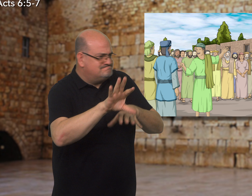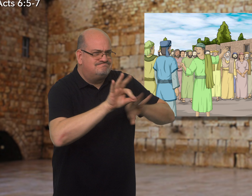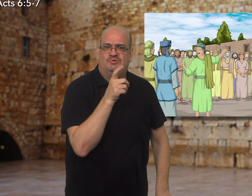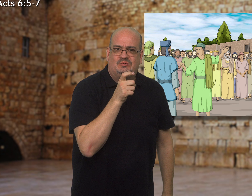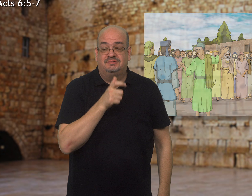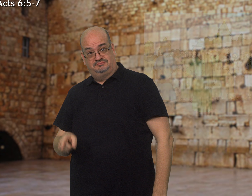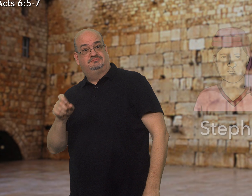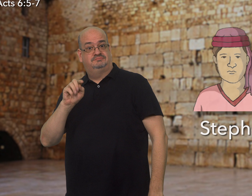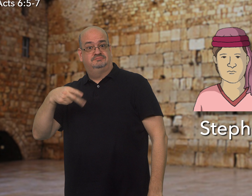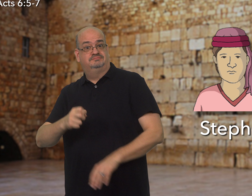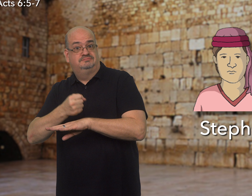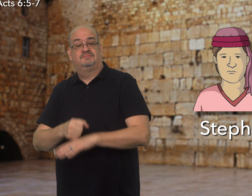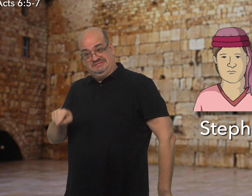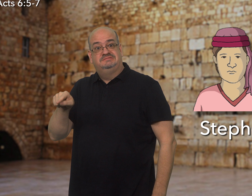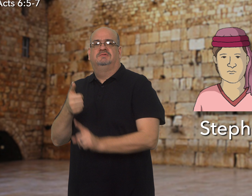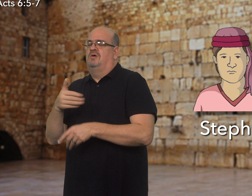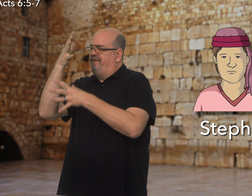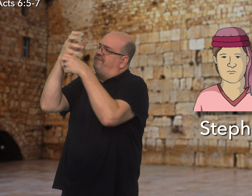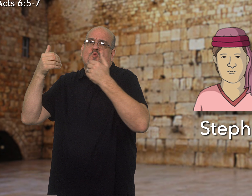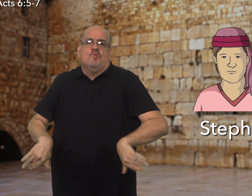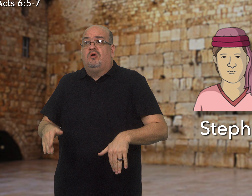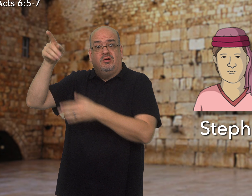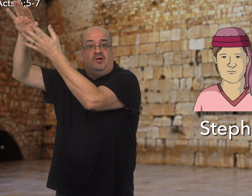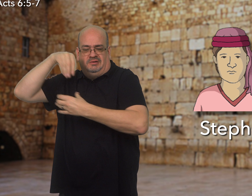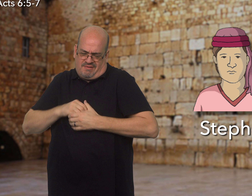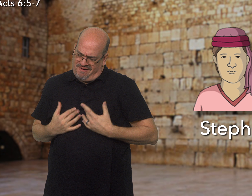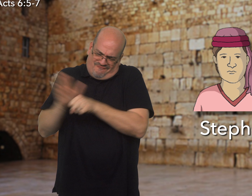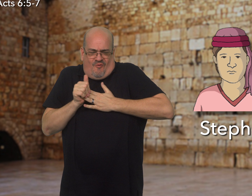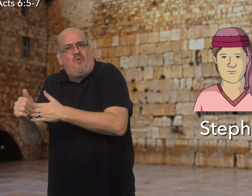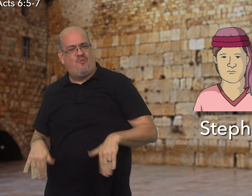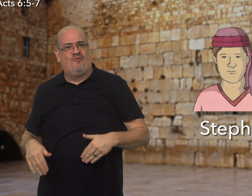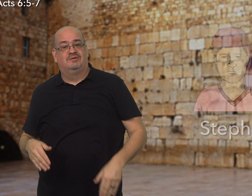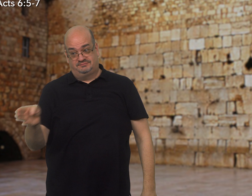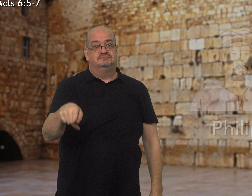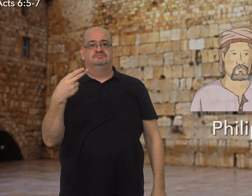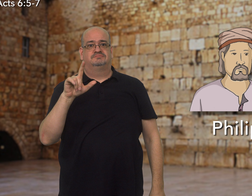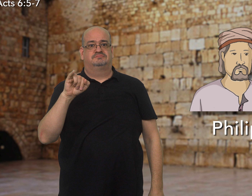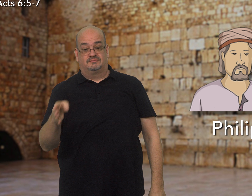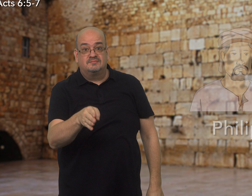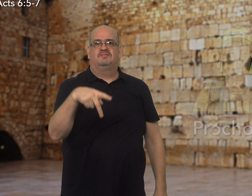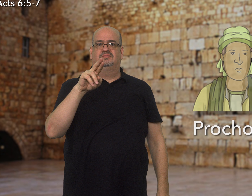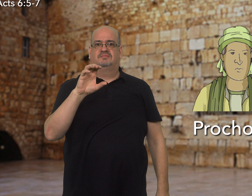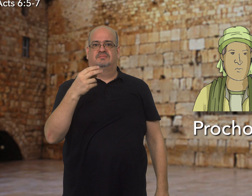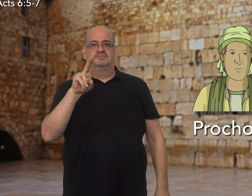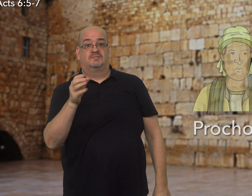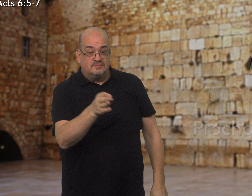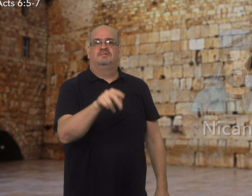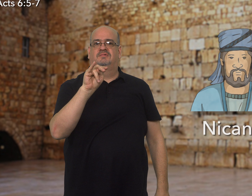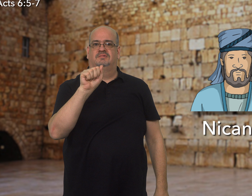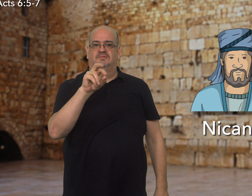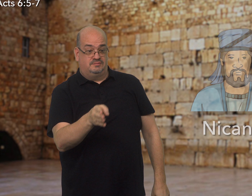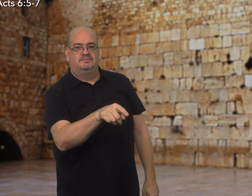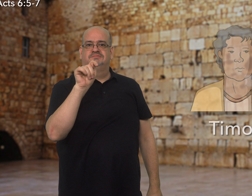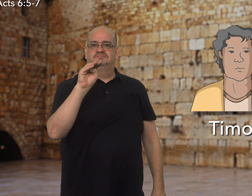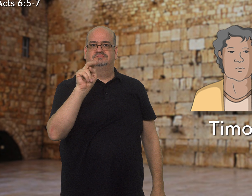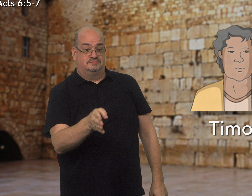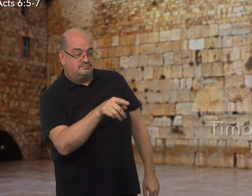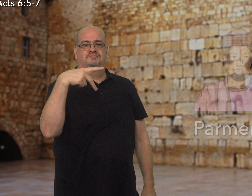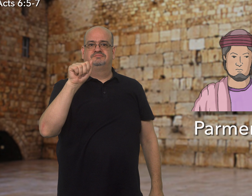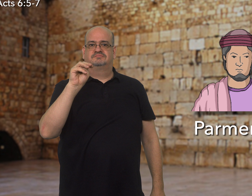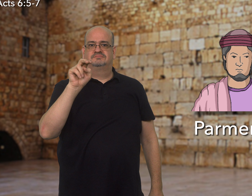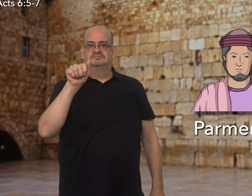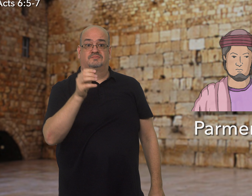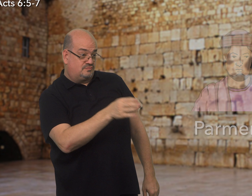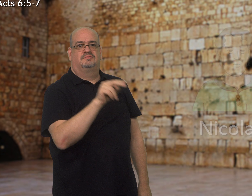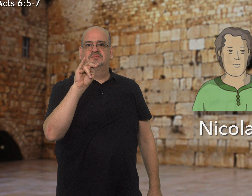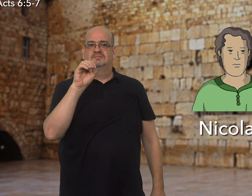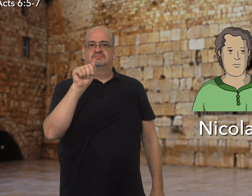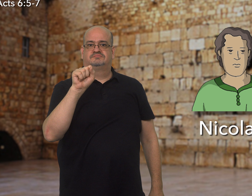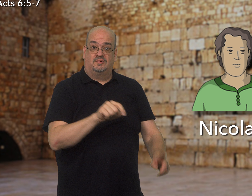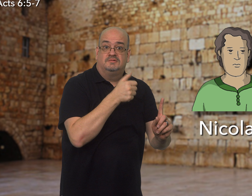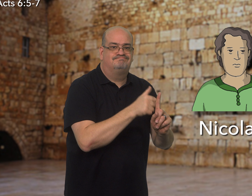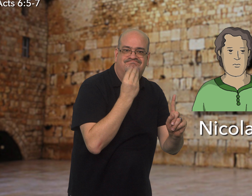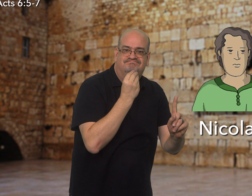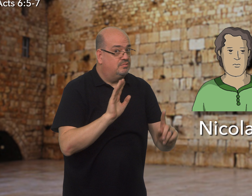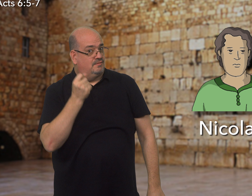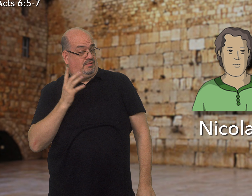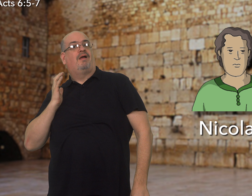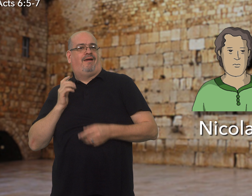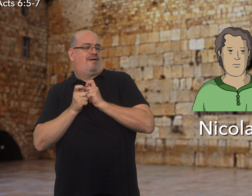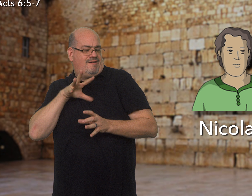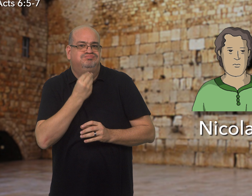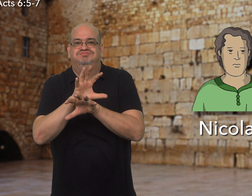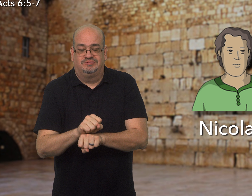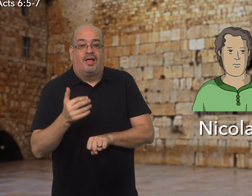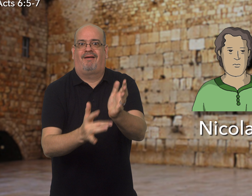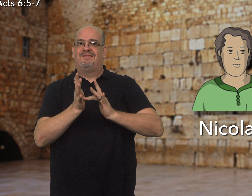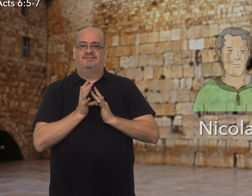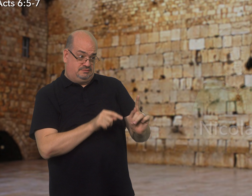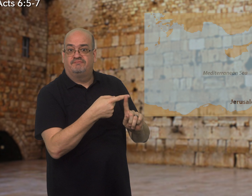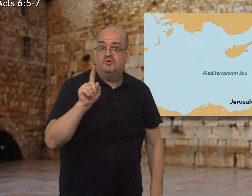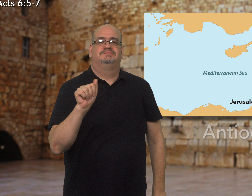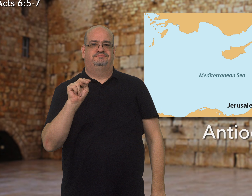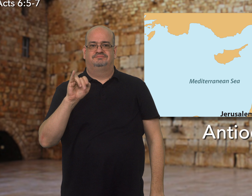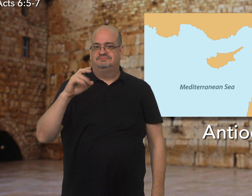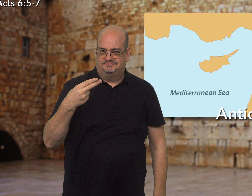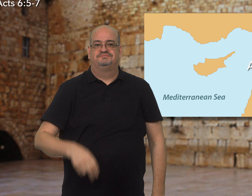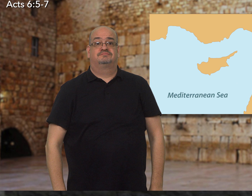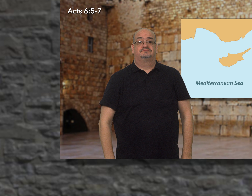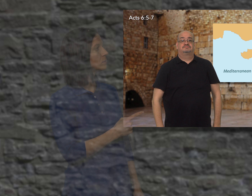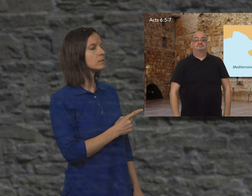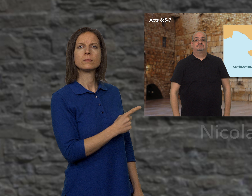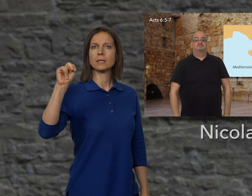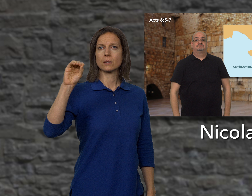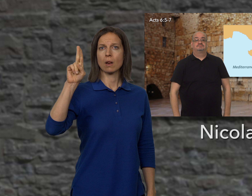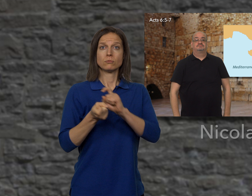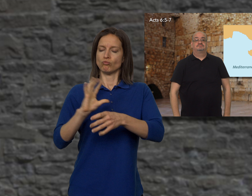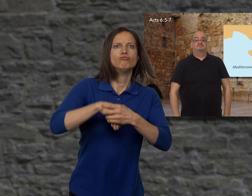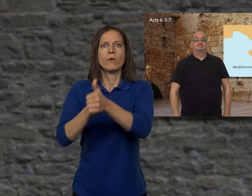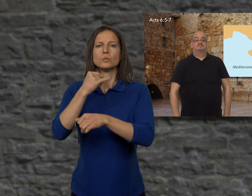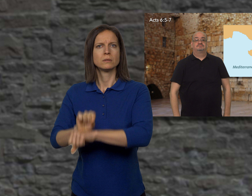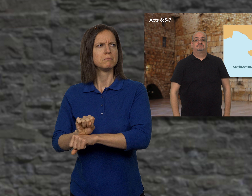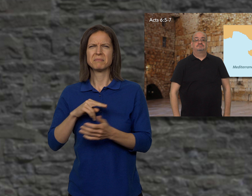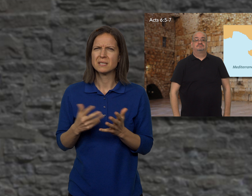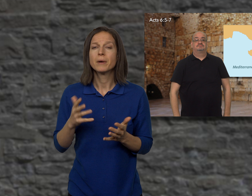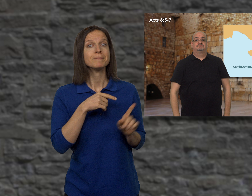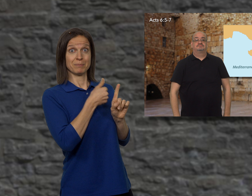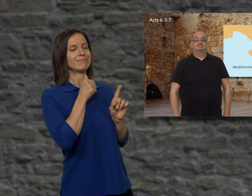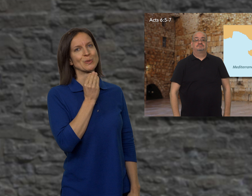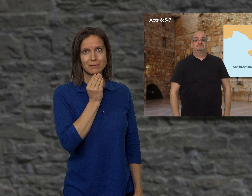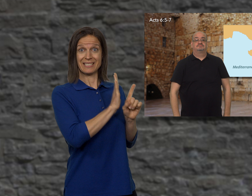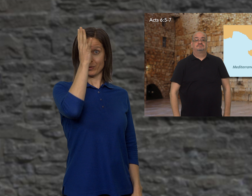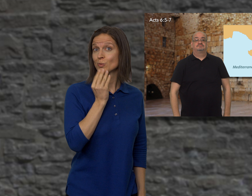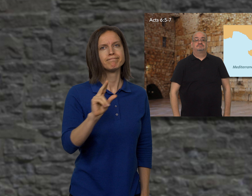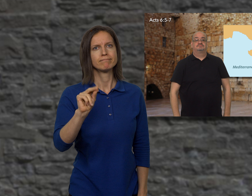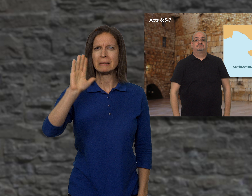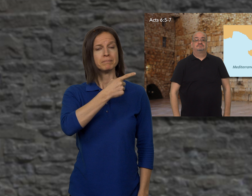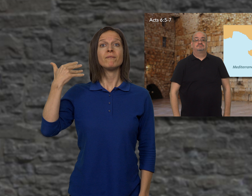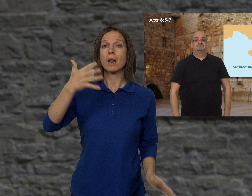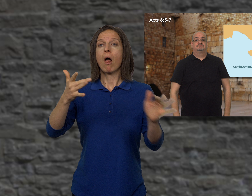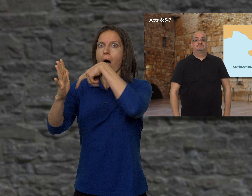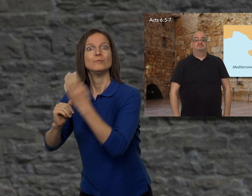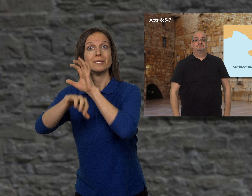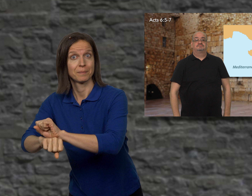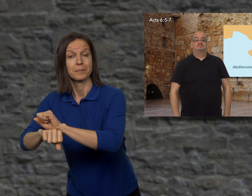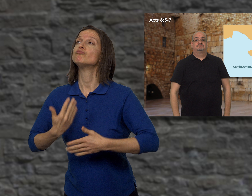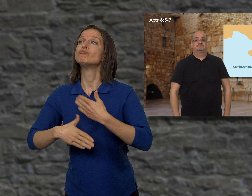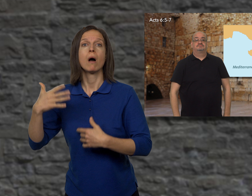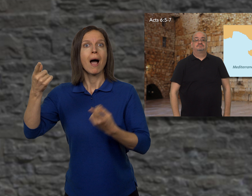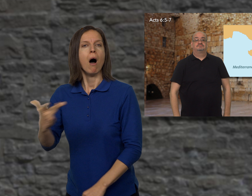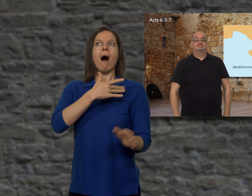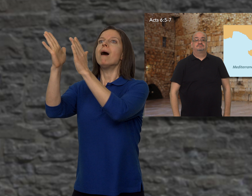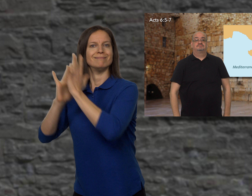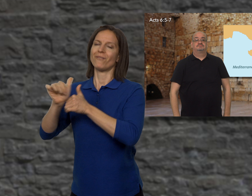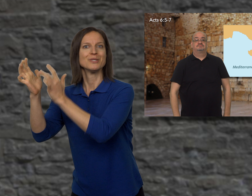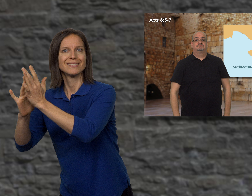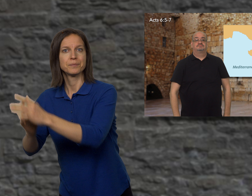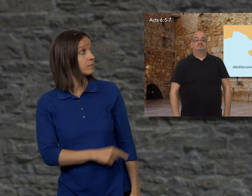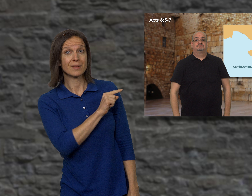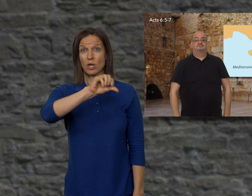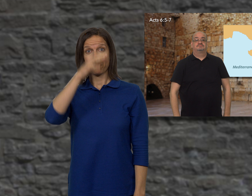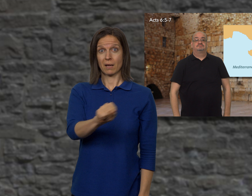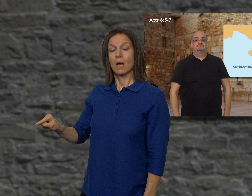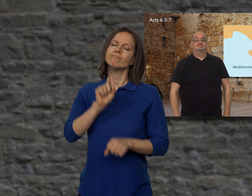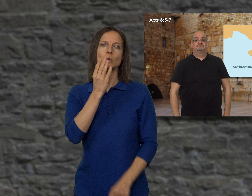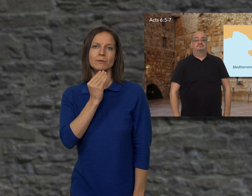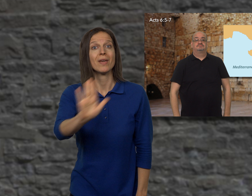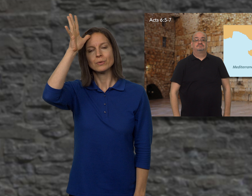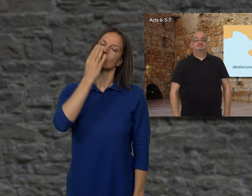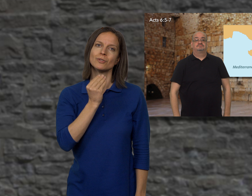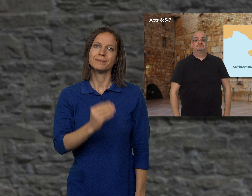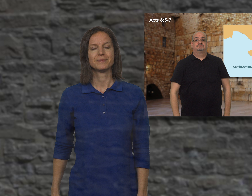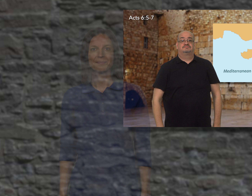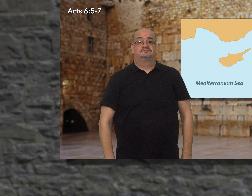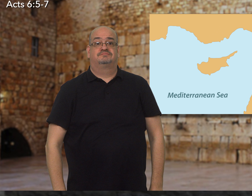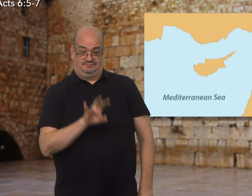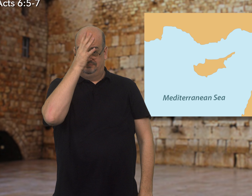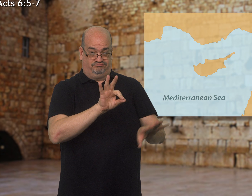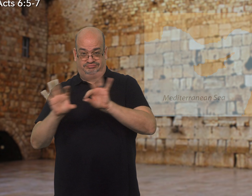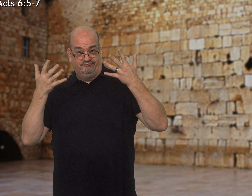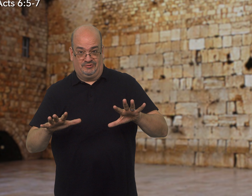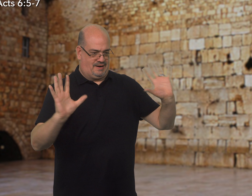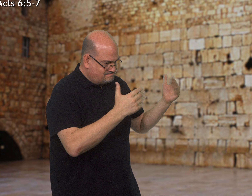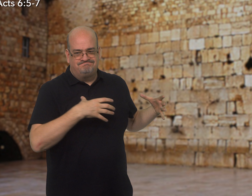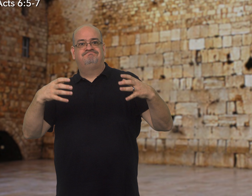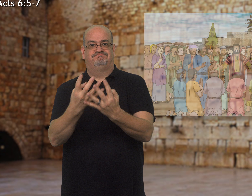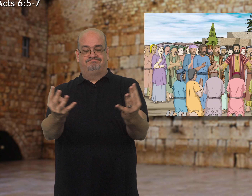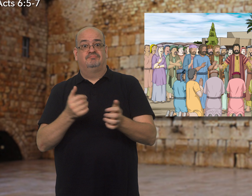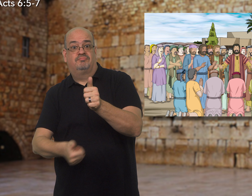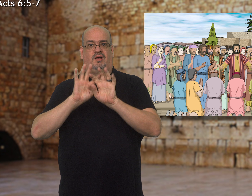They chose Stephen, a man full of faith and of the Holy Spirit, as well as Philip, Prochorus, Nicanor, Timon, Parmenas, and Nicolas from Antioch, a convert to Judaism.